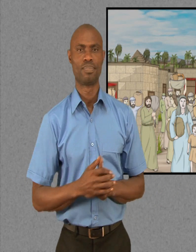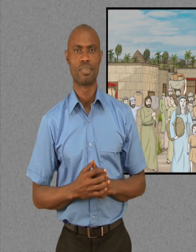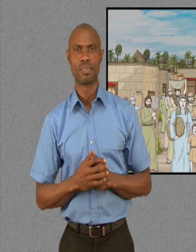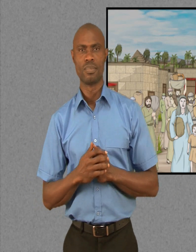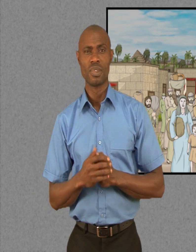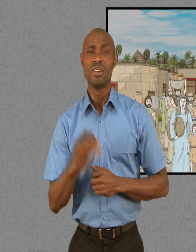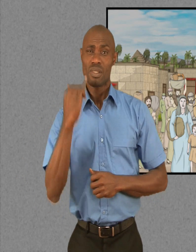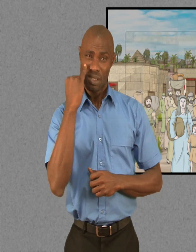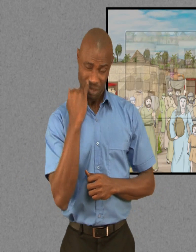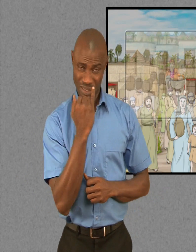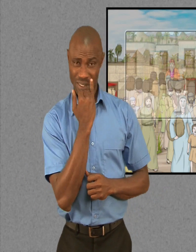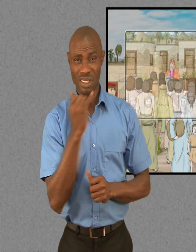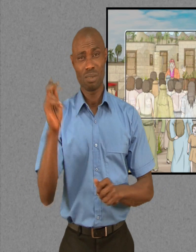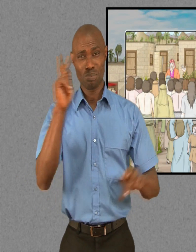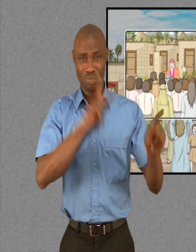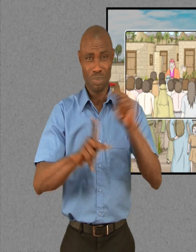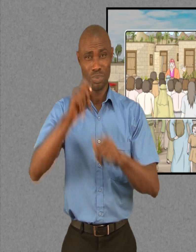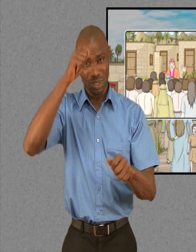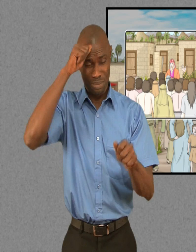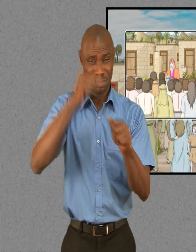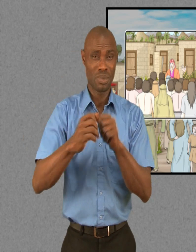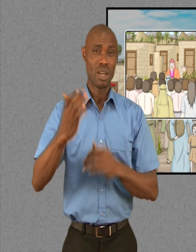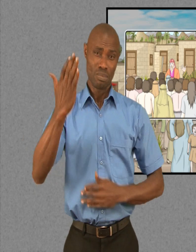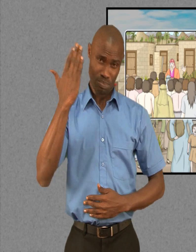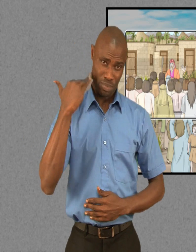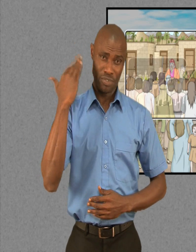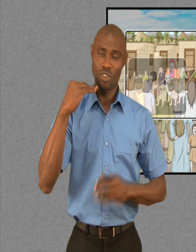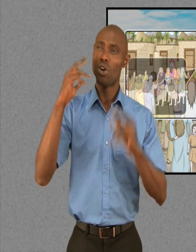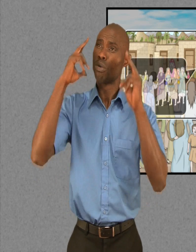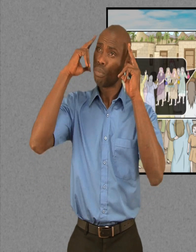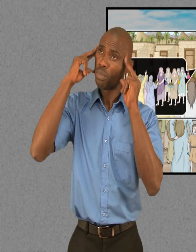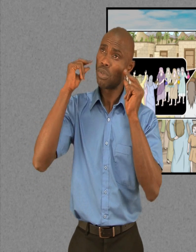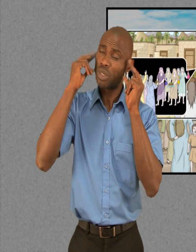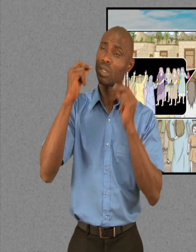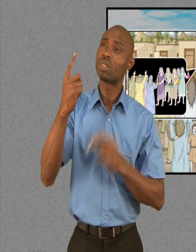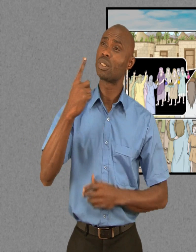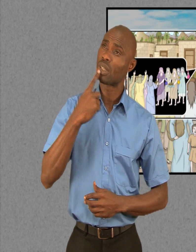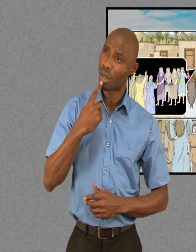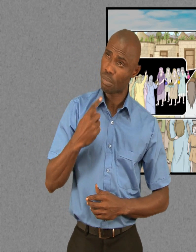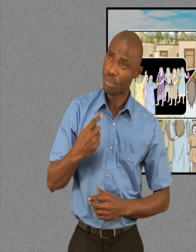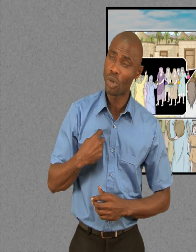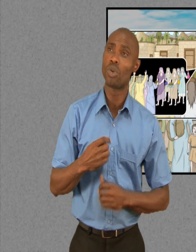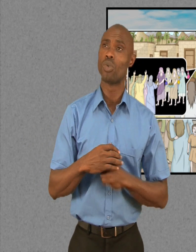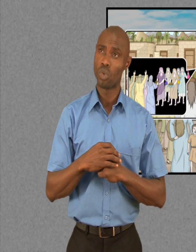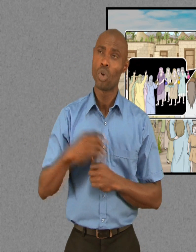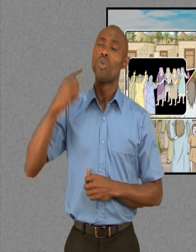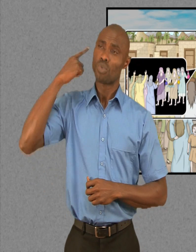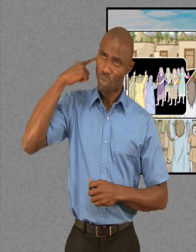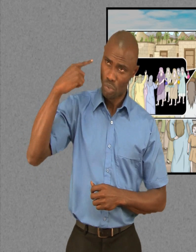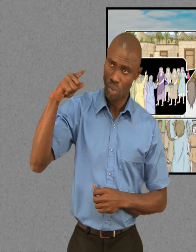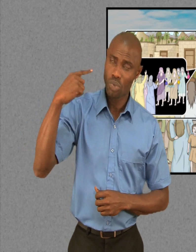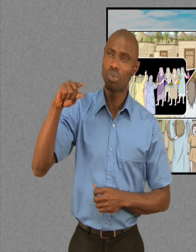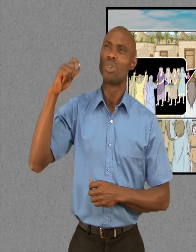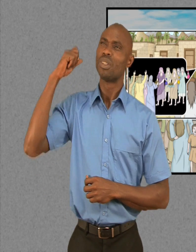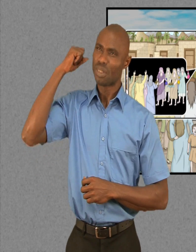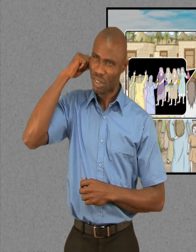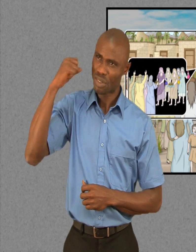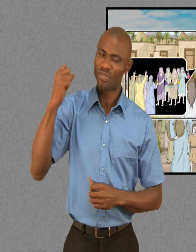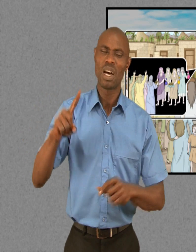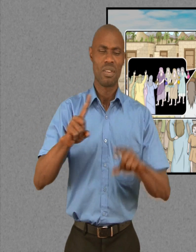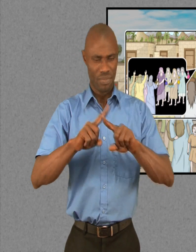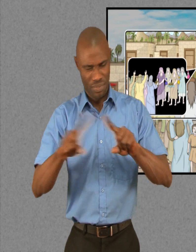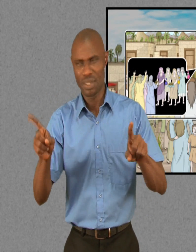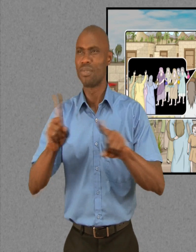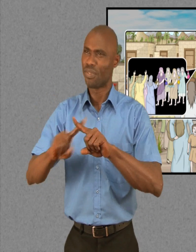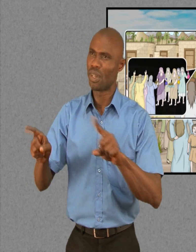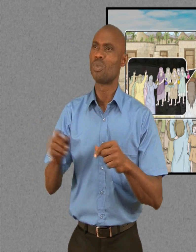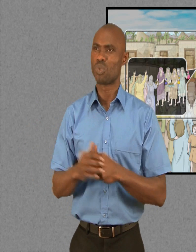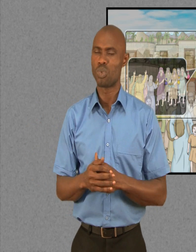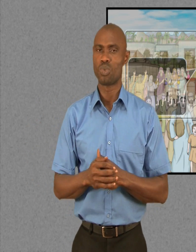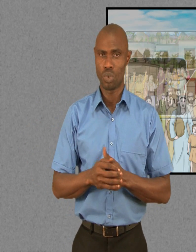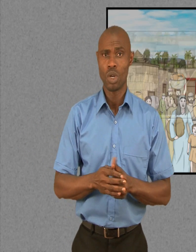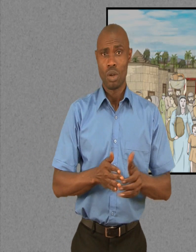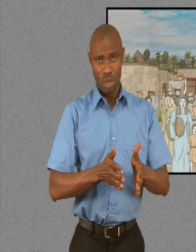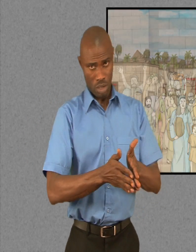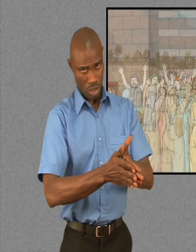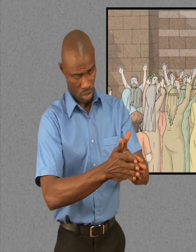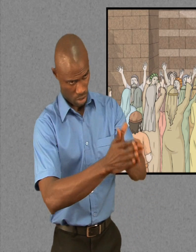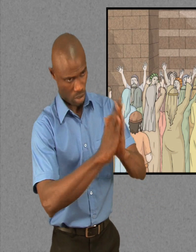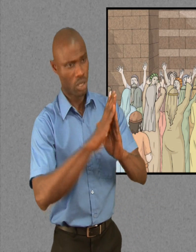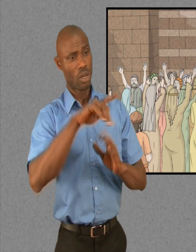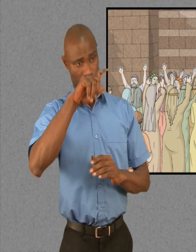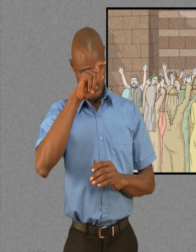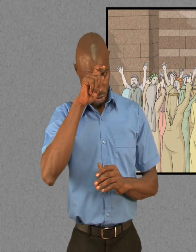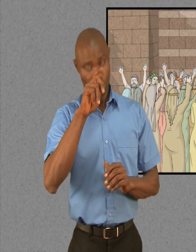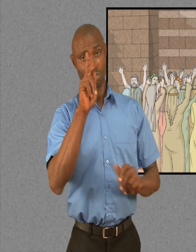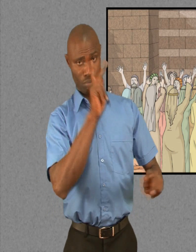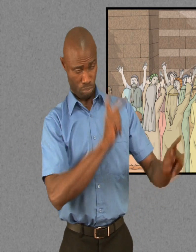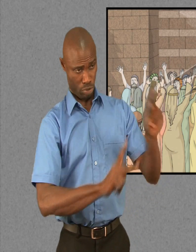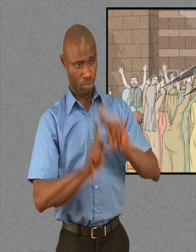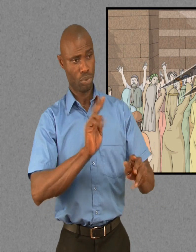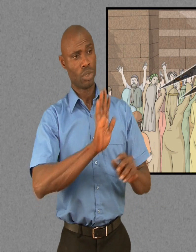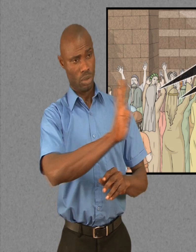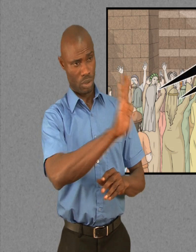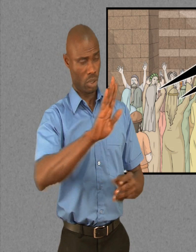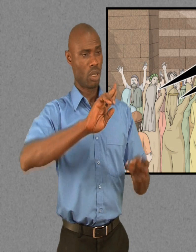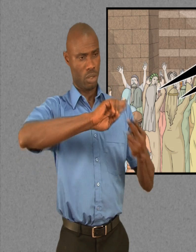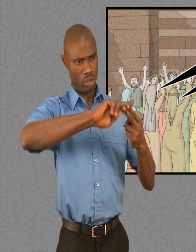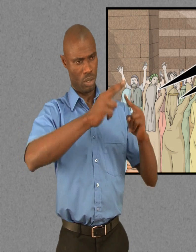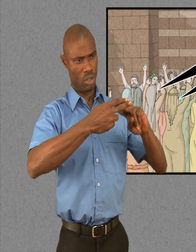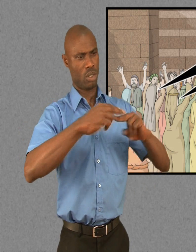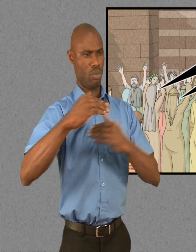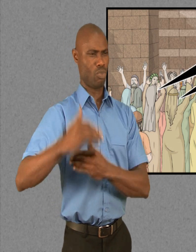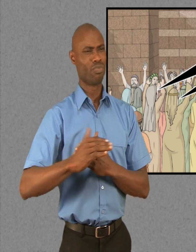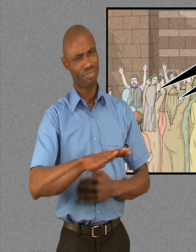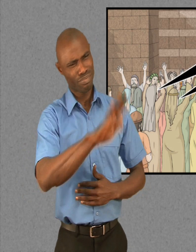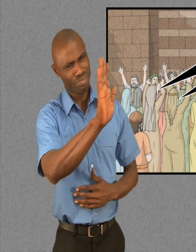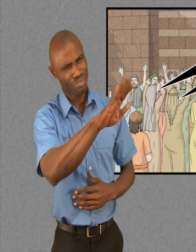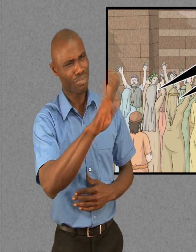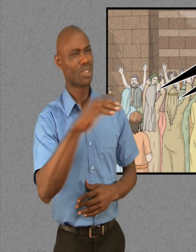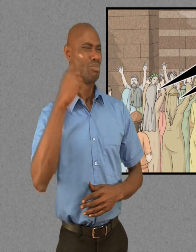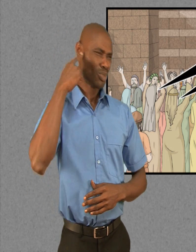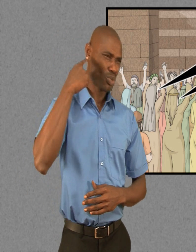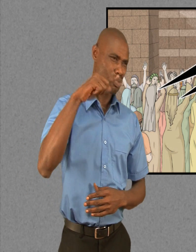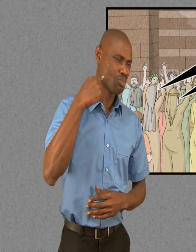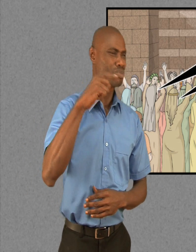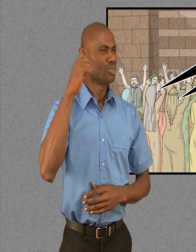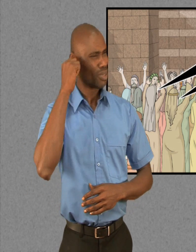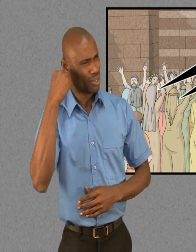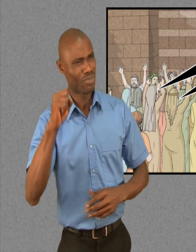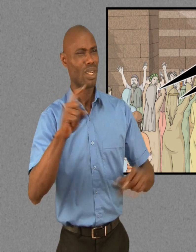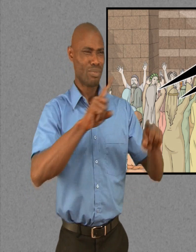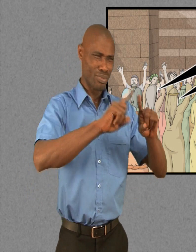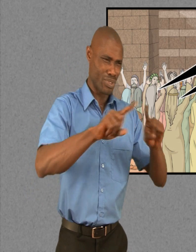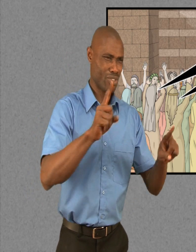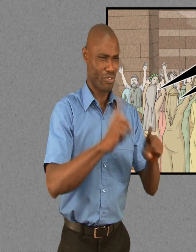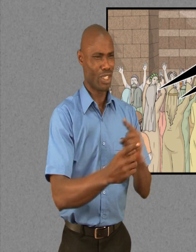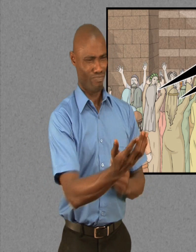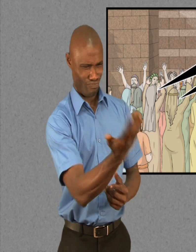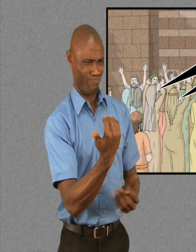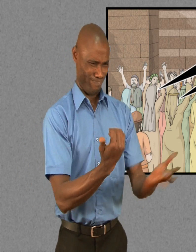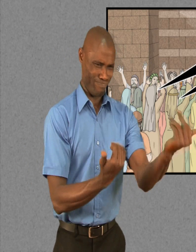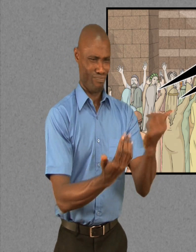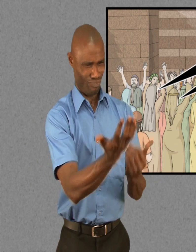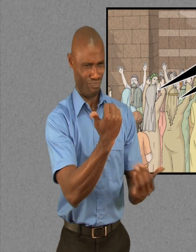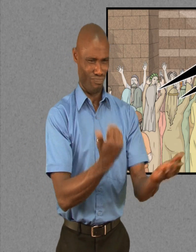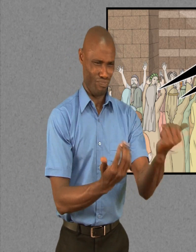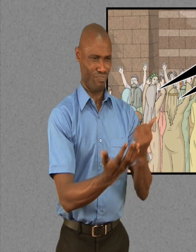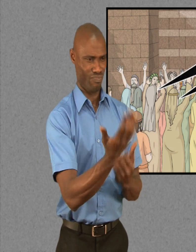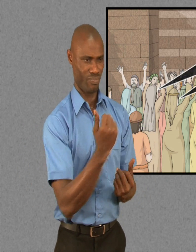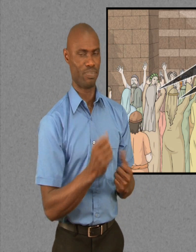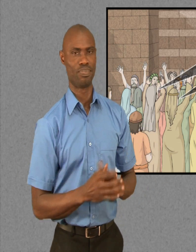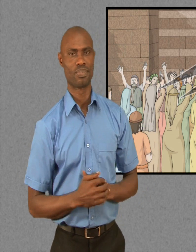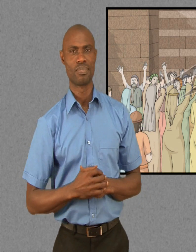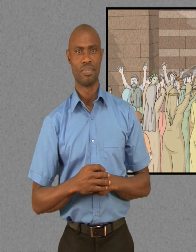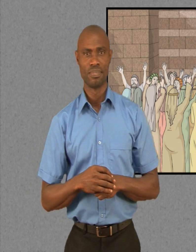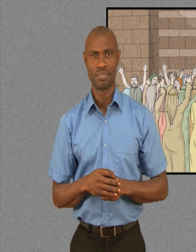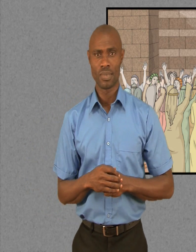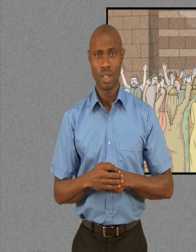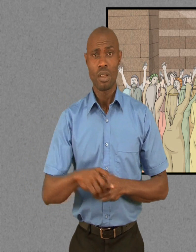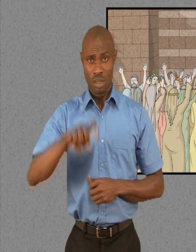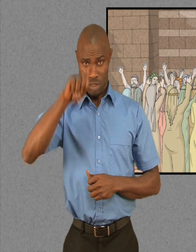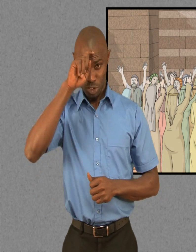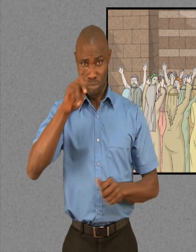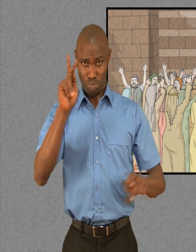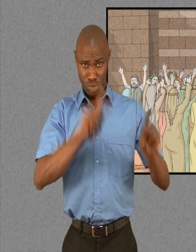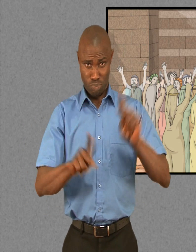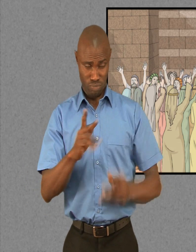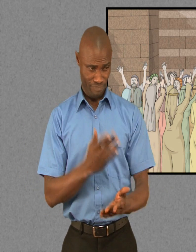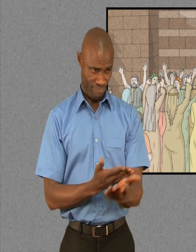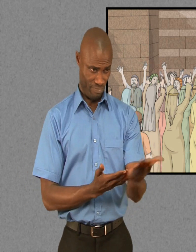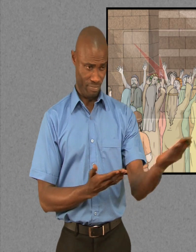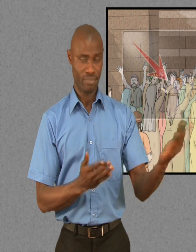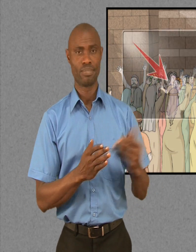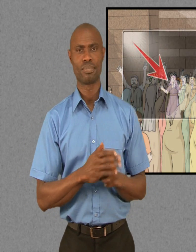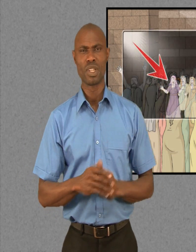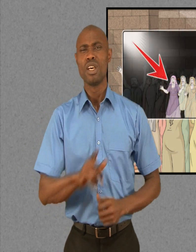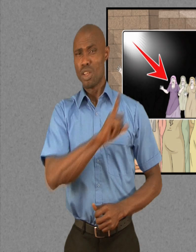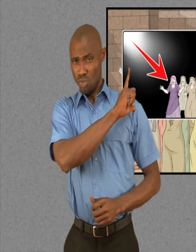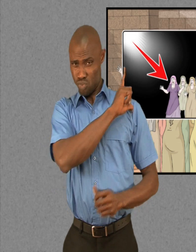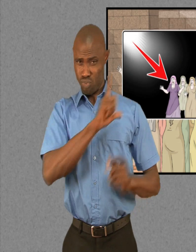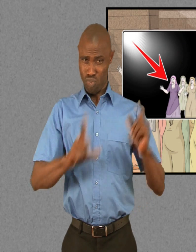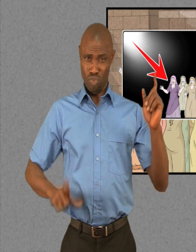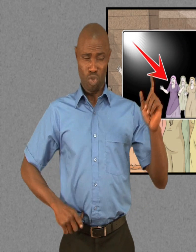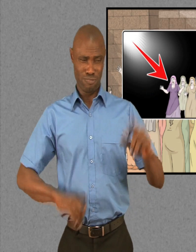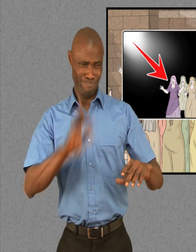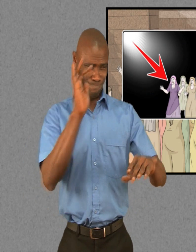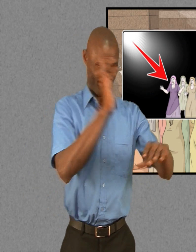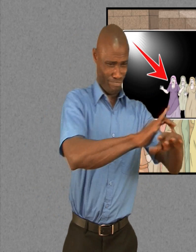Furthermore, the Israelites acted on Moses’ word and asked the Egyptians for articles of silver and gold, and for clothing.